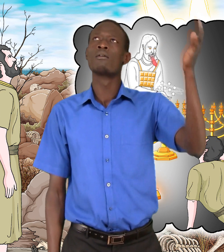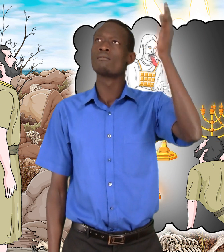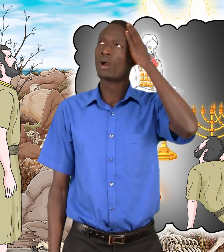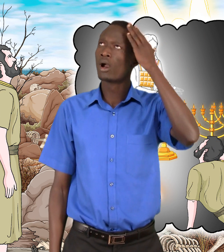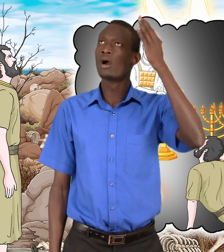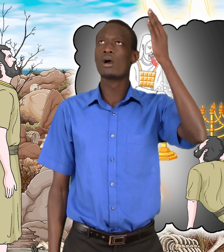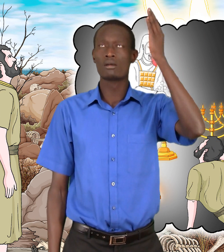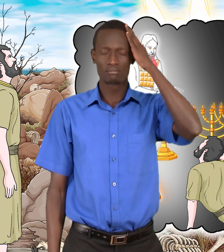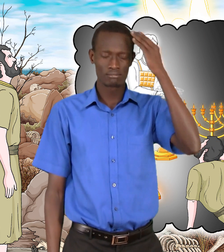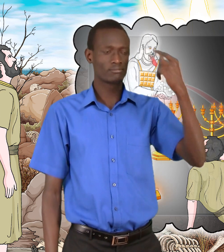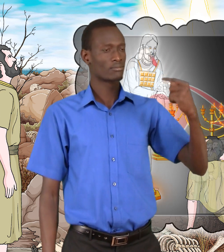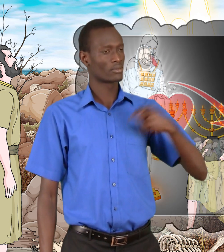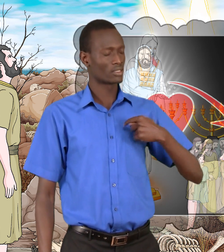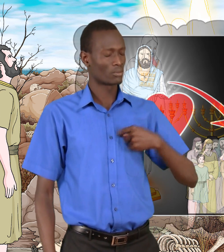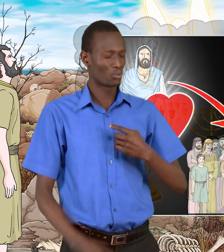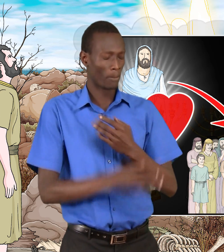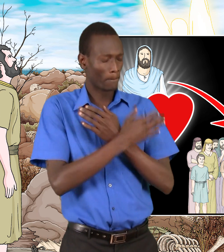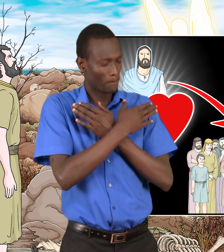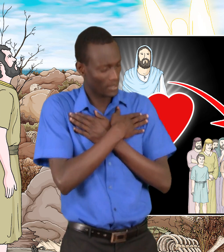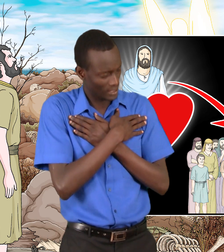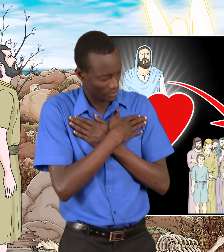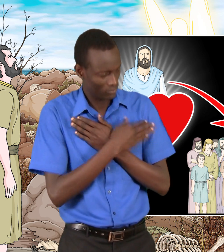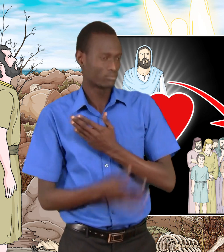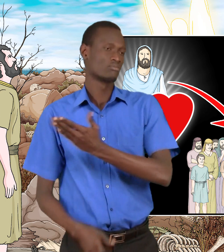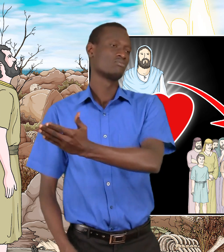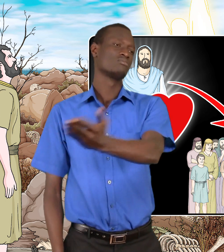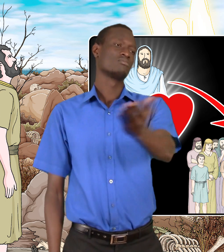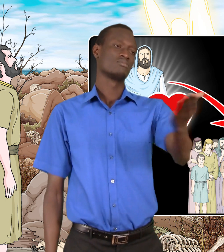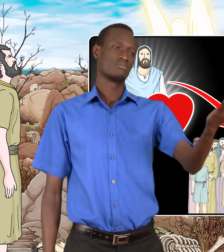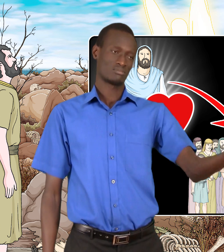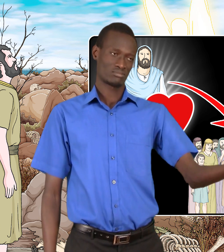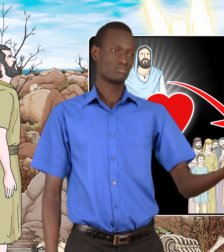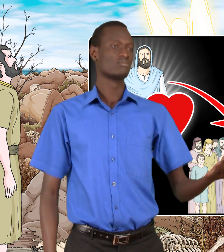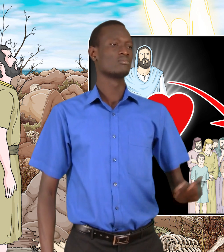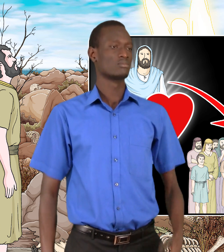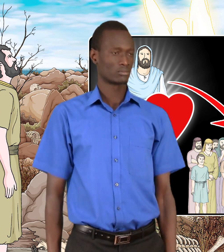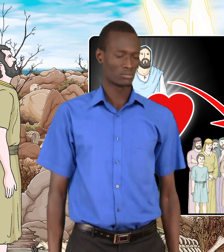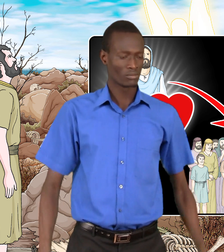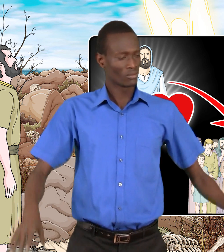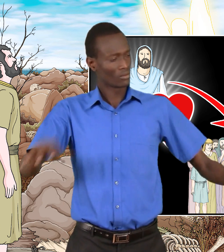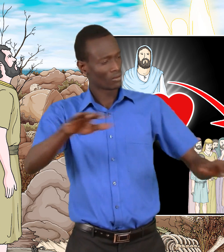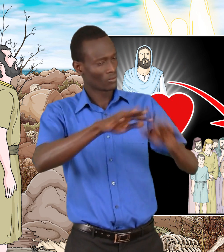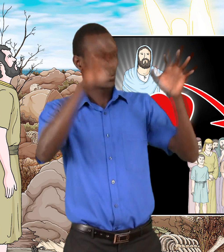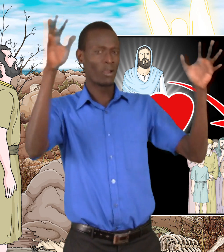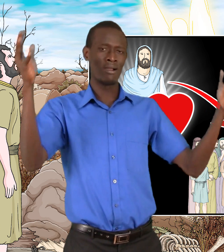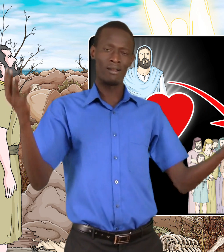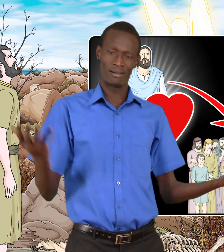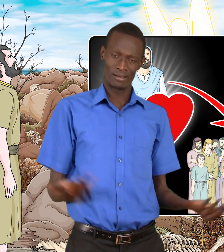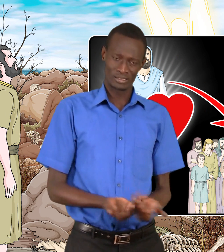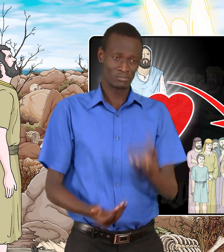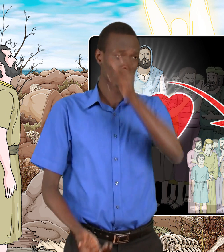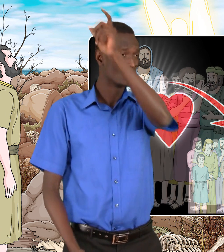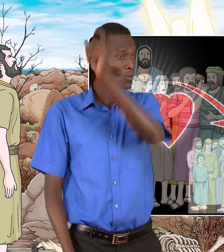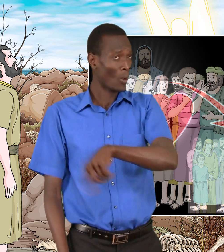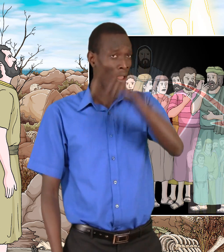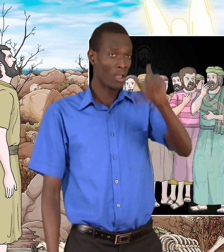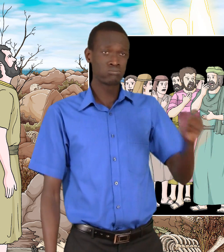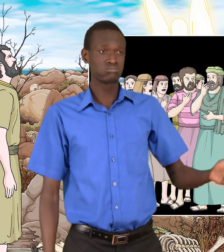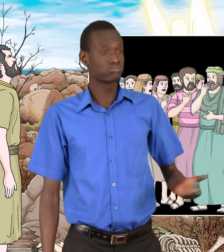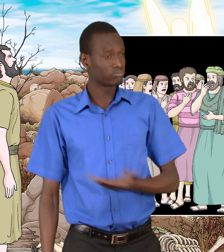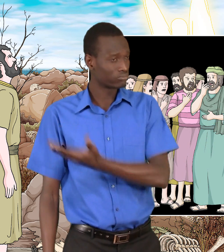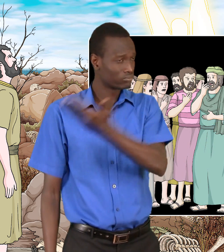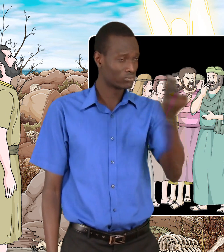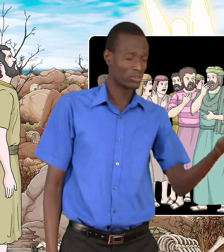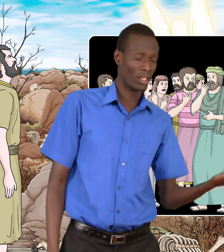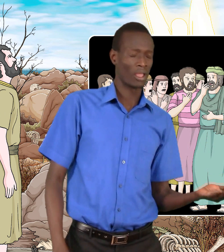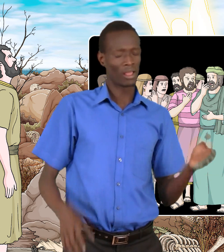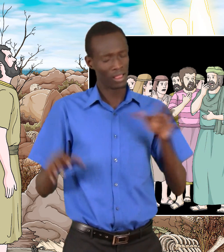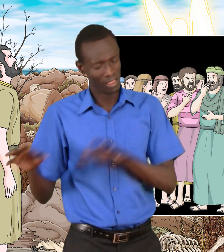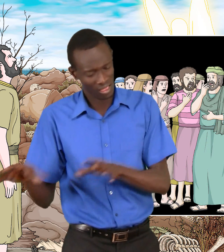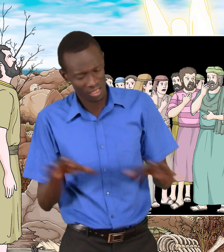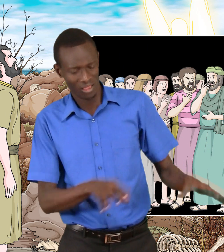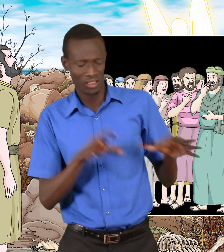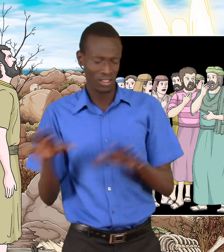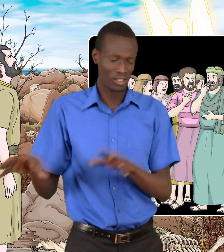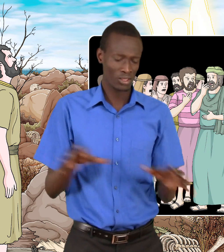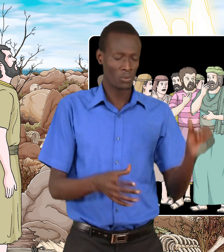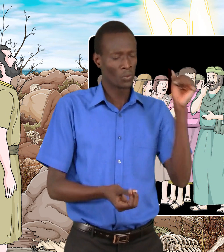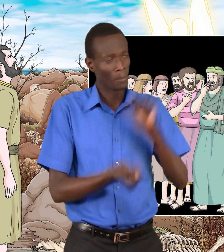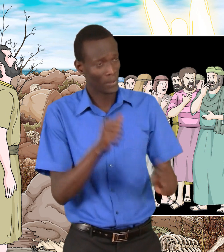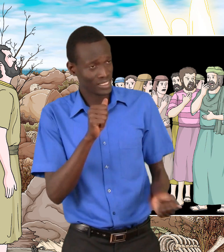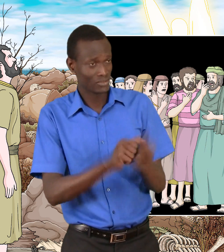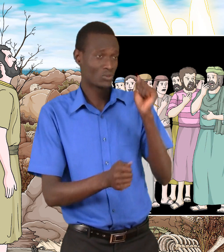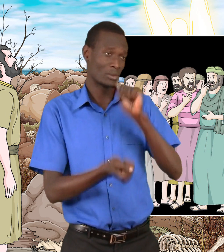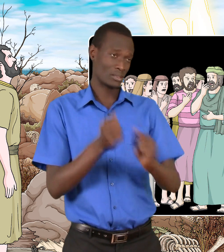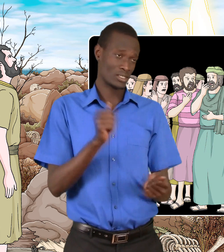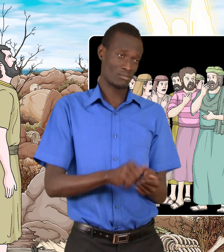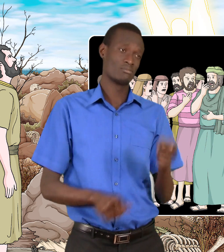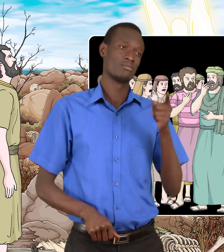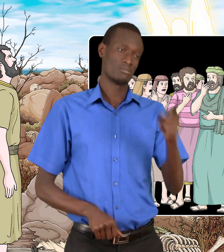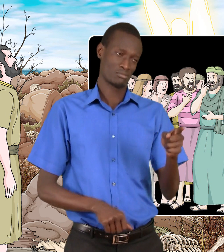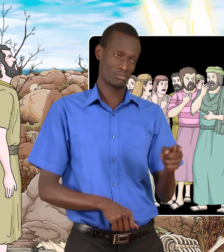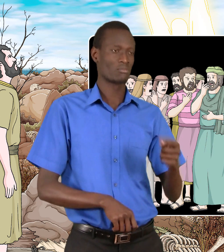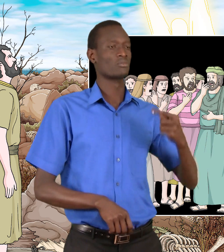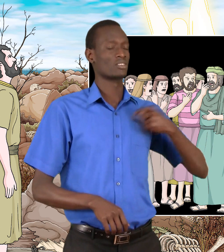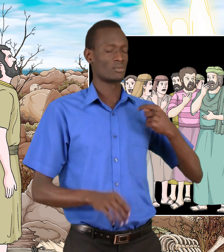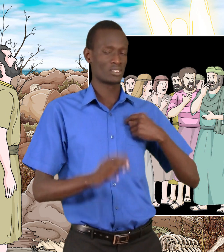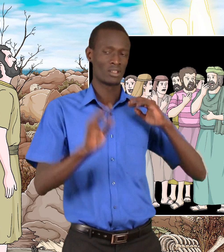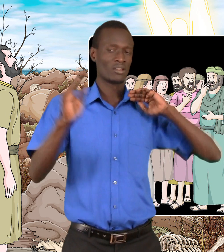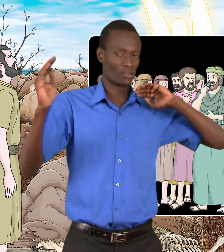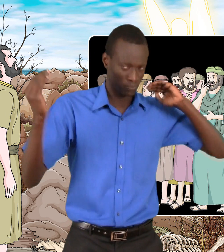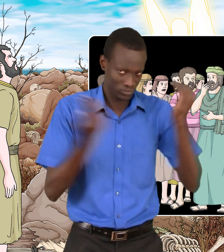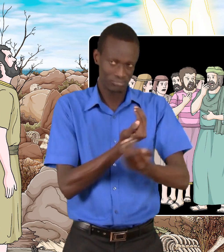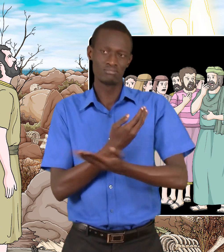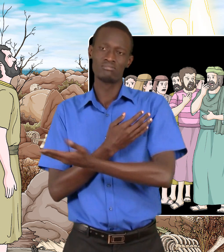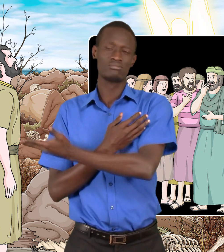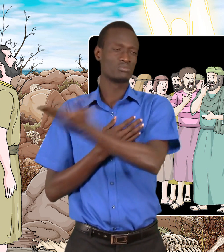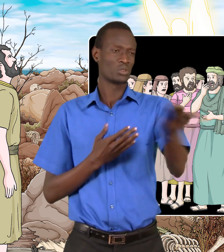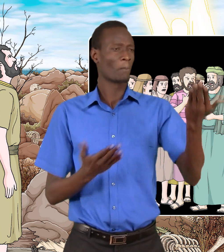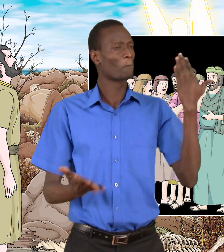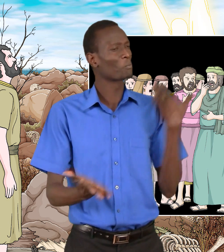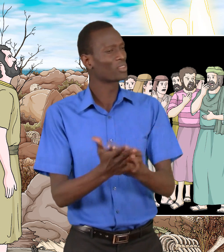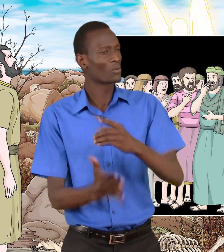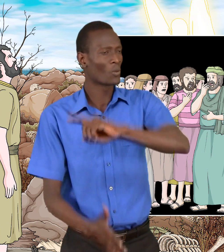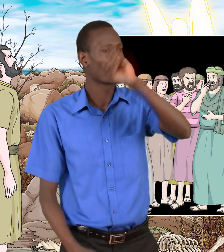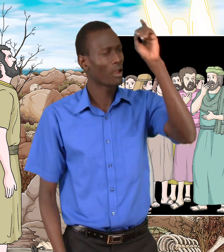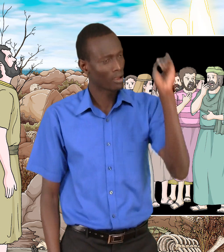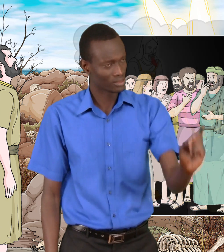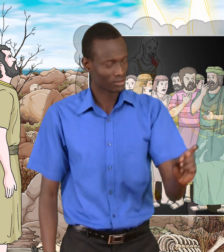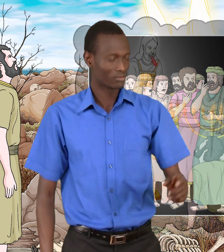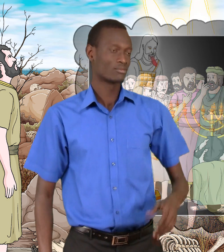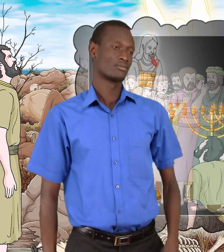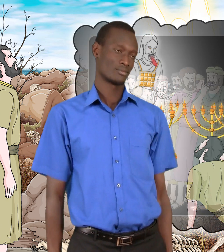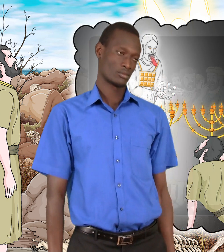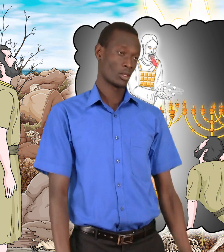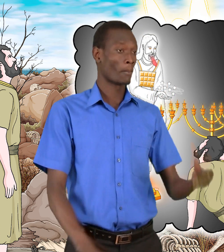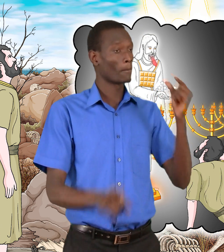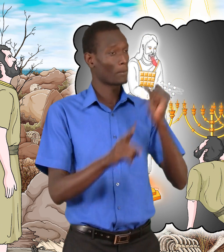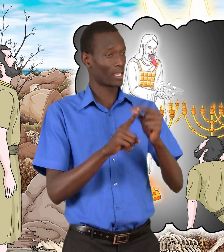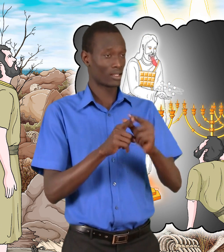I will make them come and bow down at your feet, and they will know that I love you.